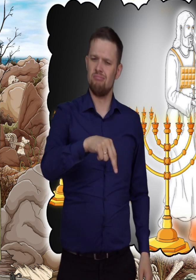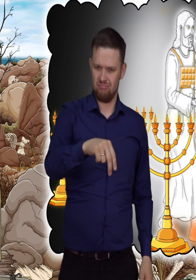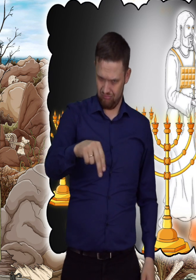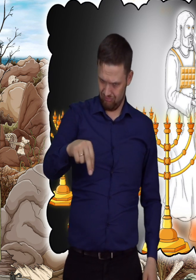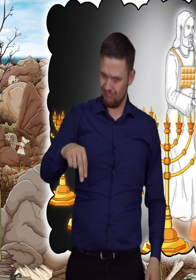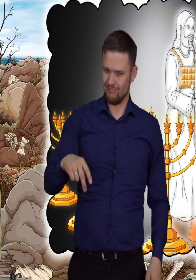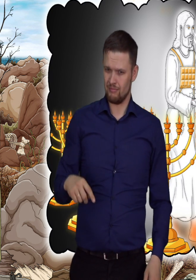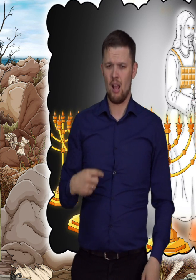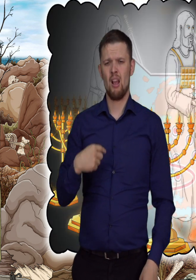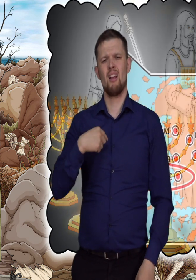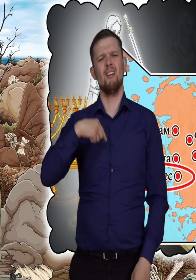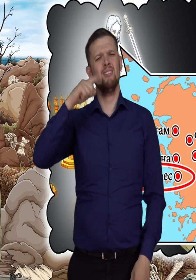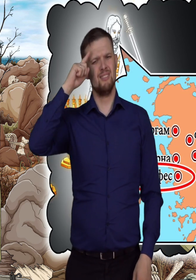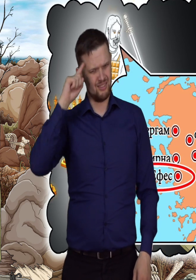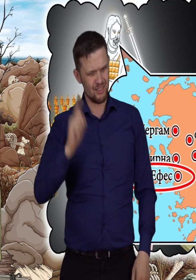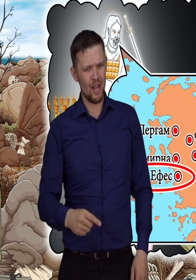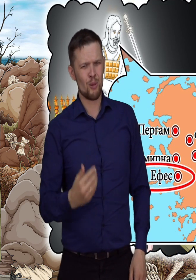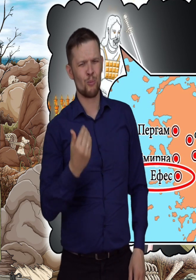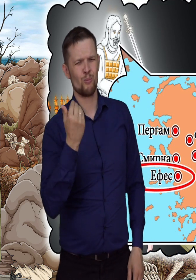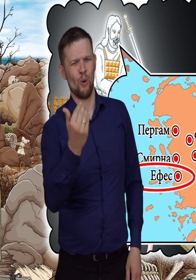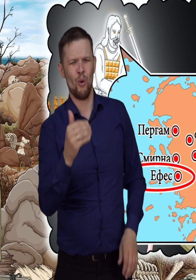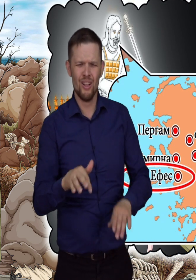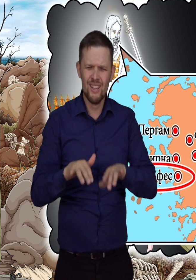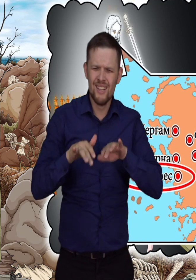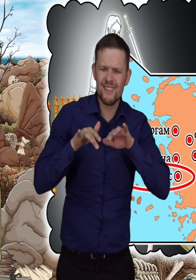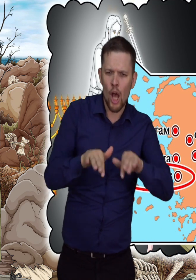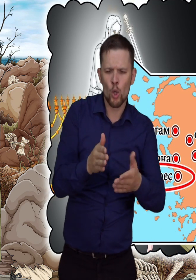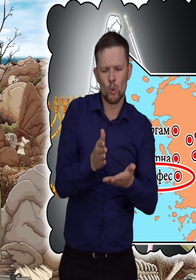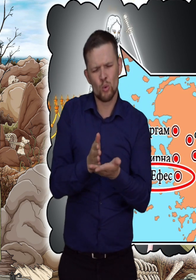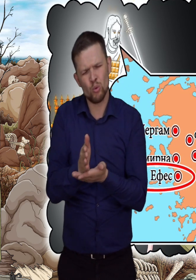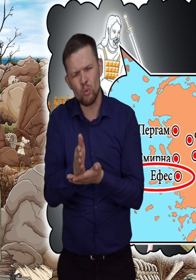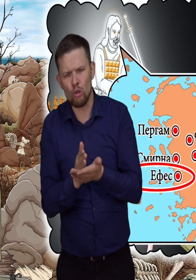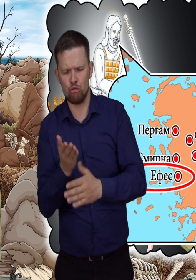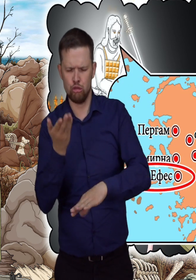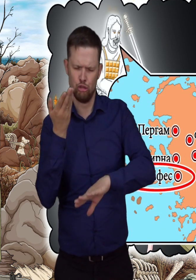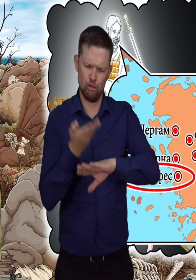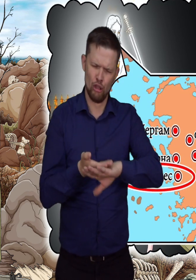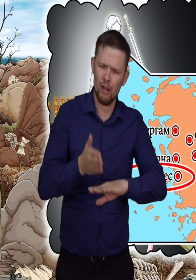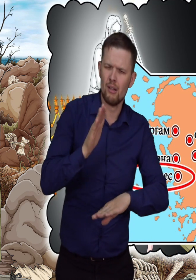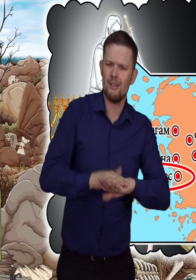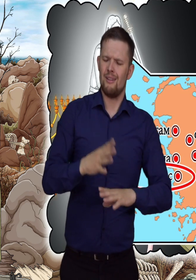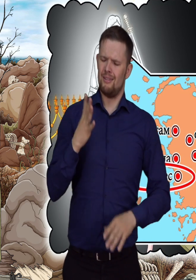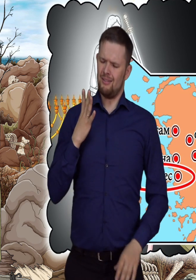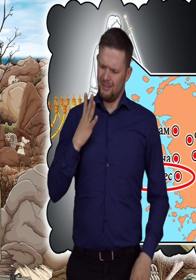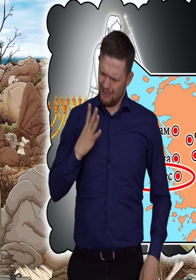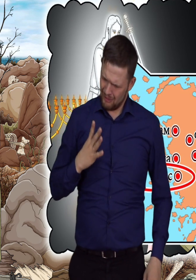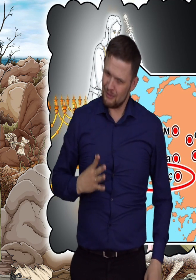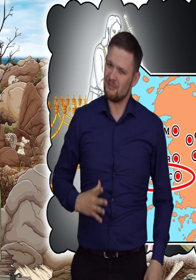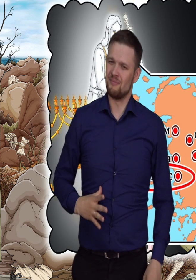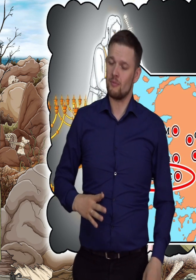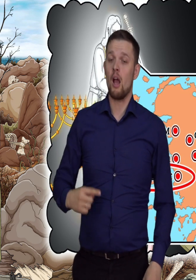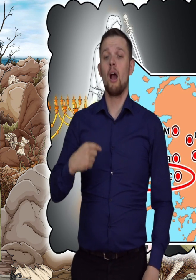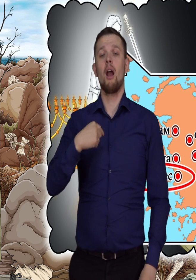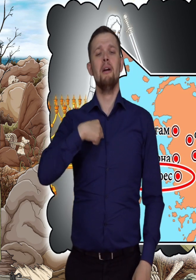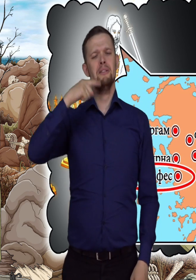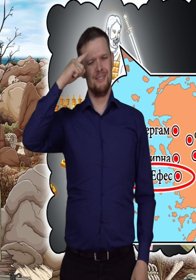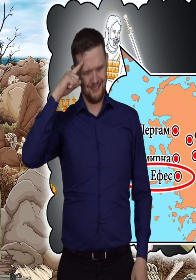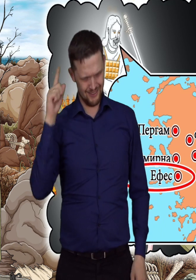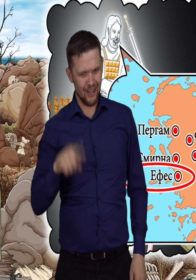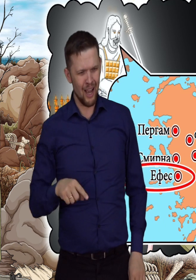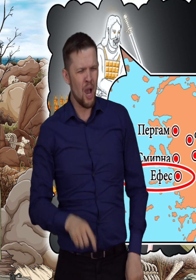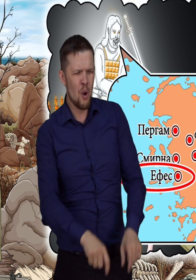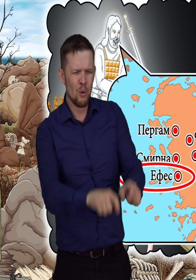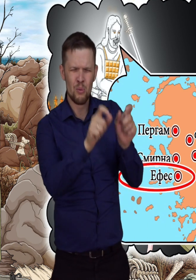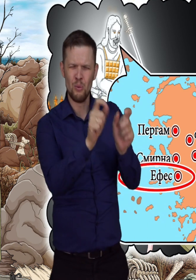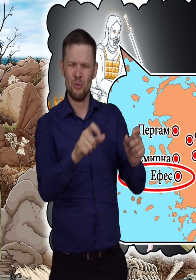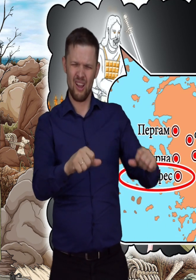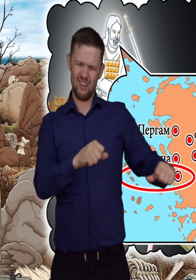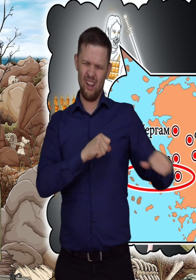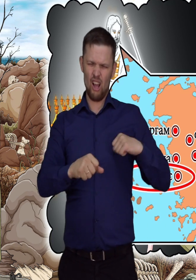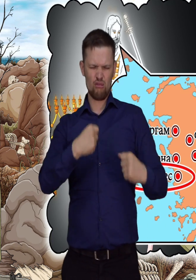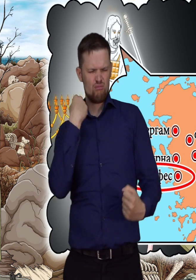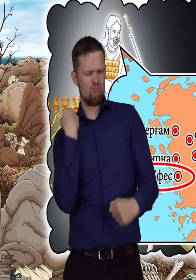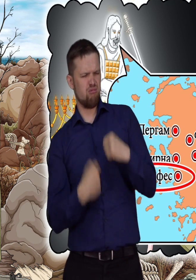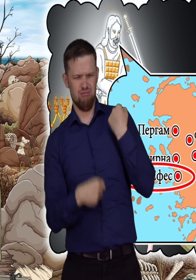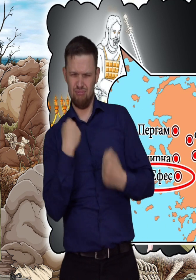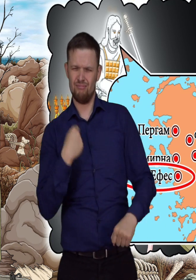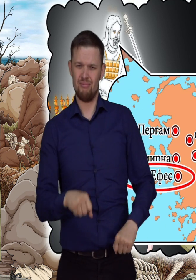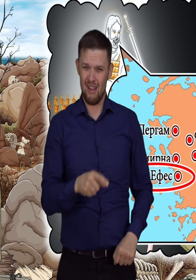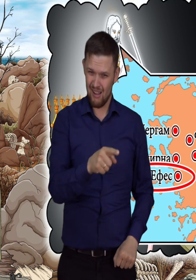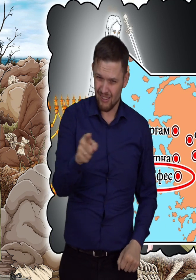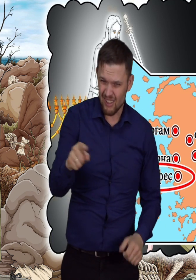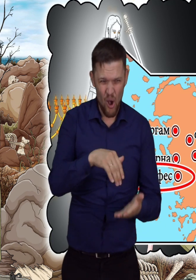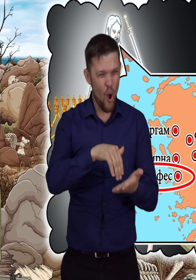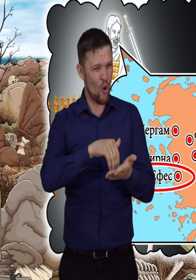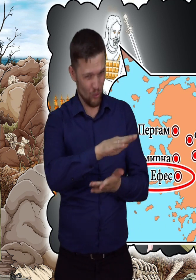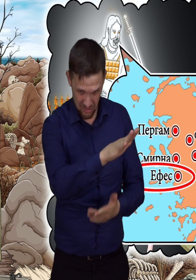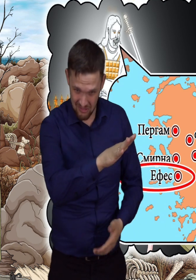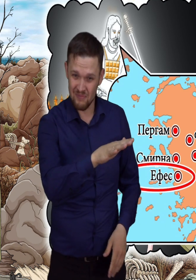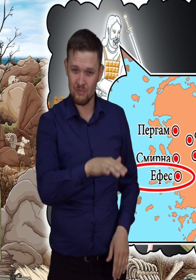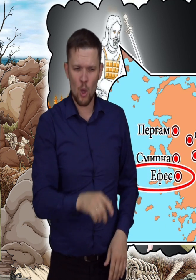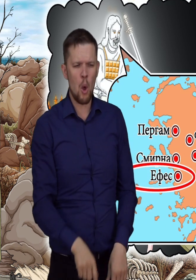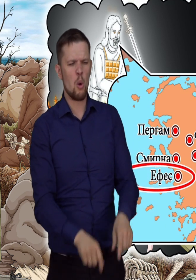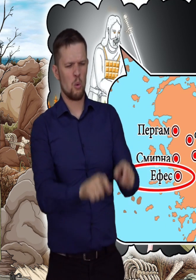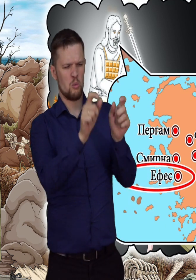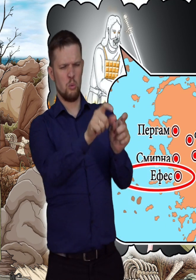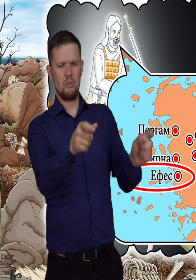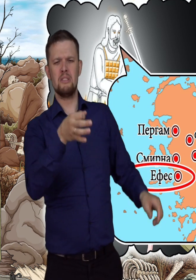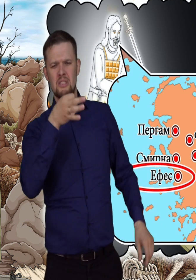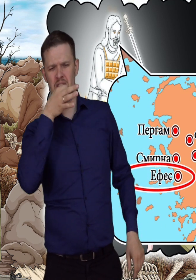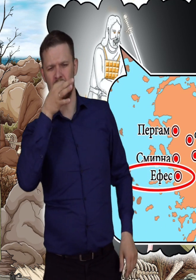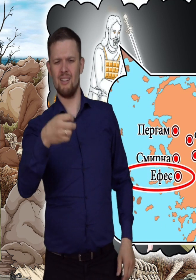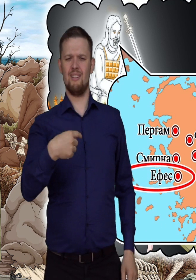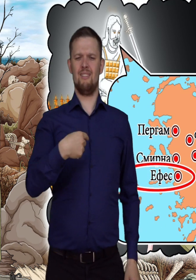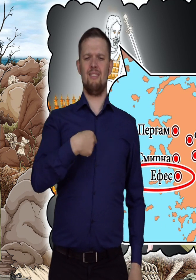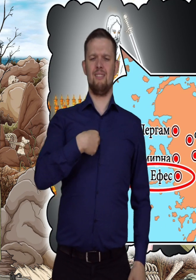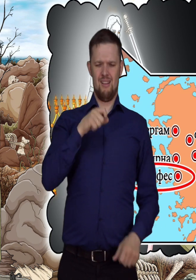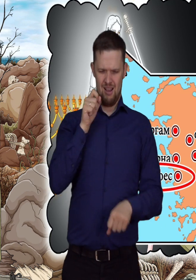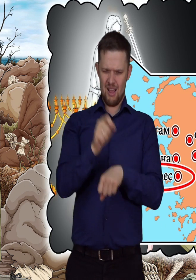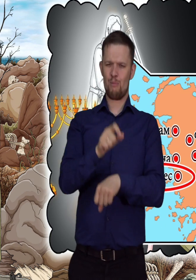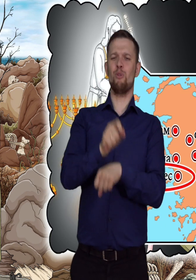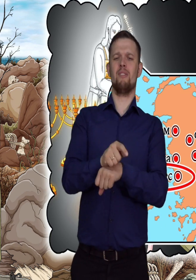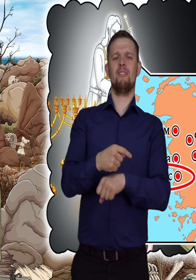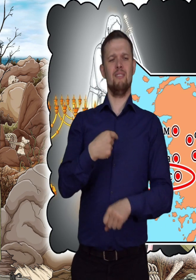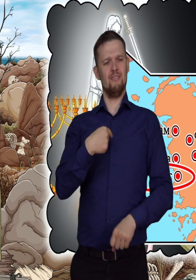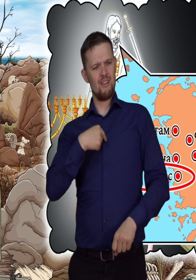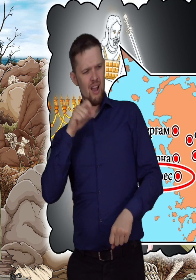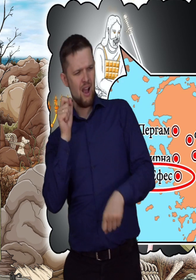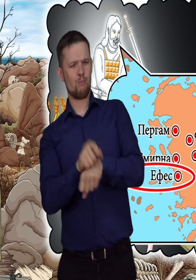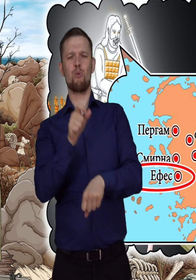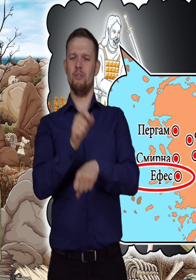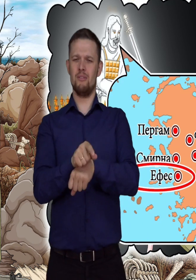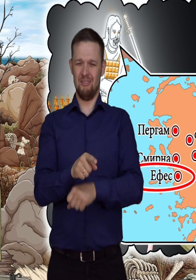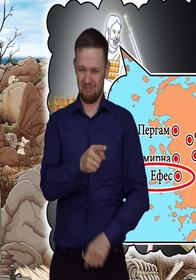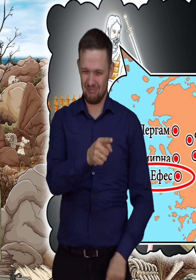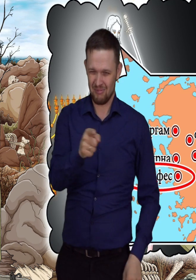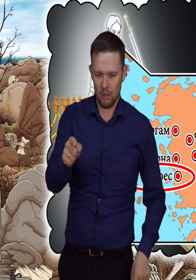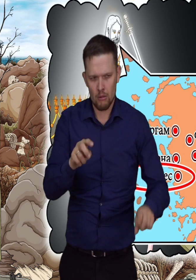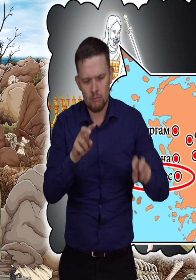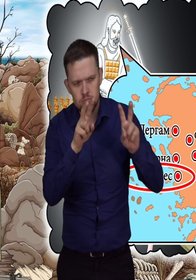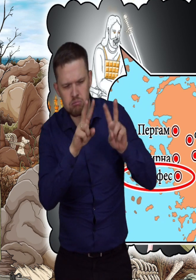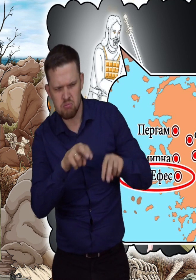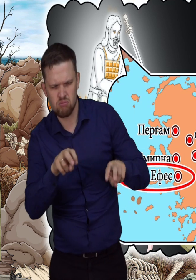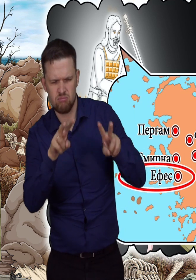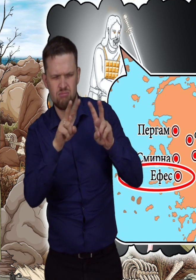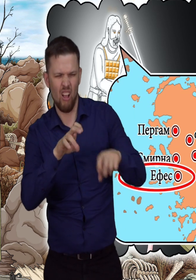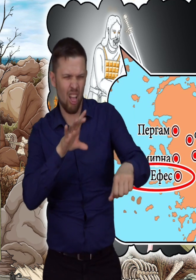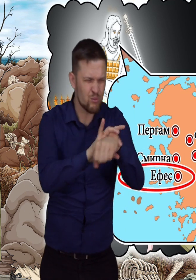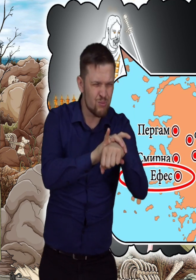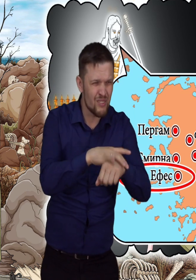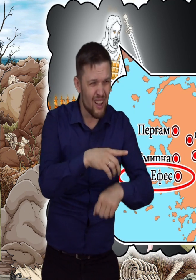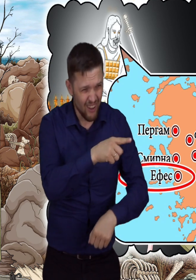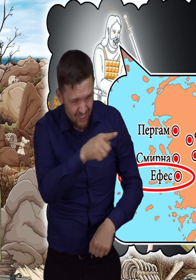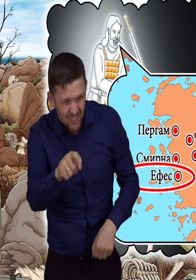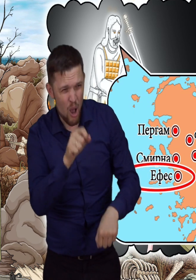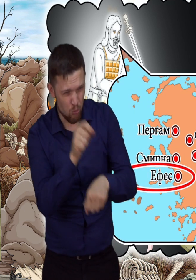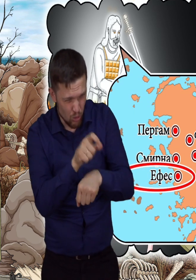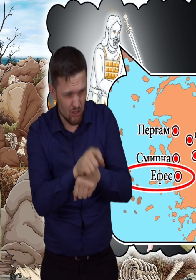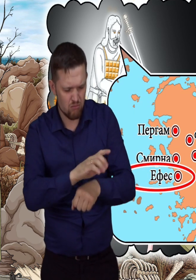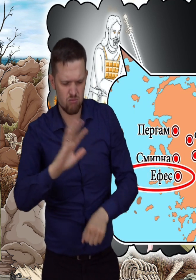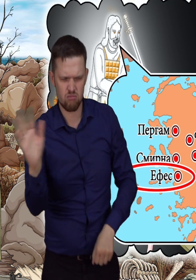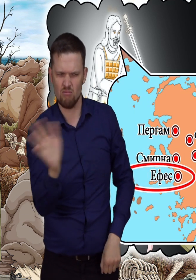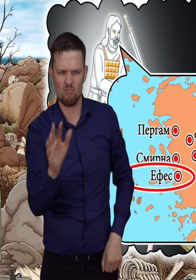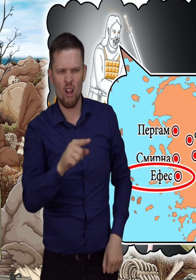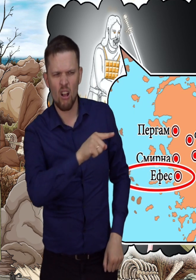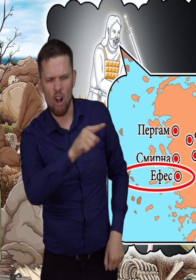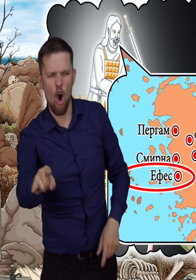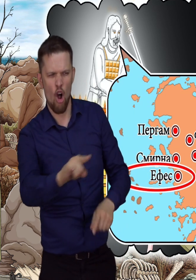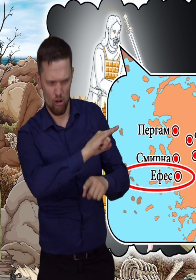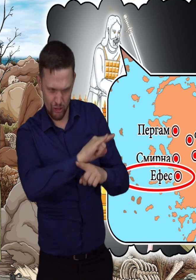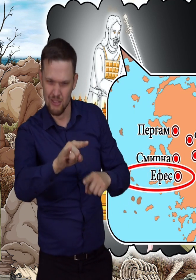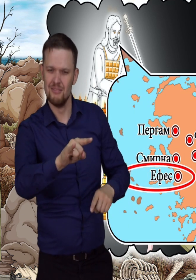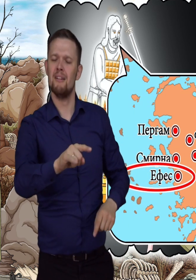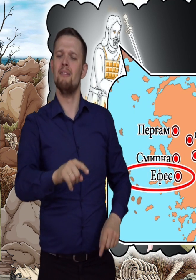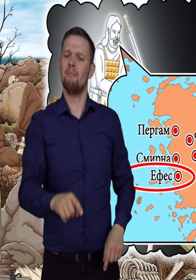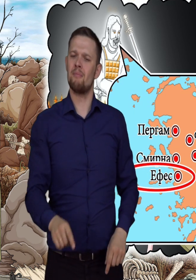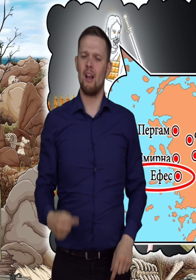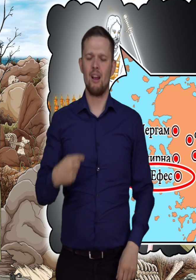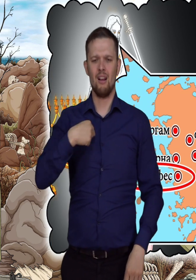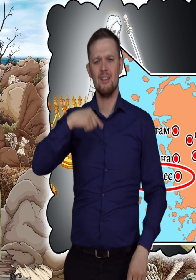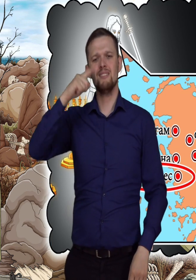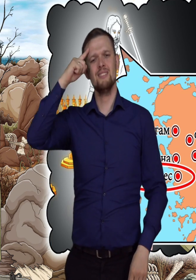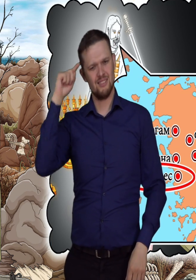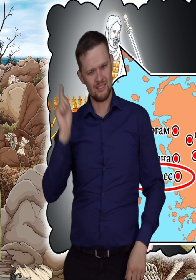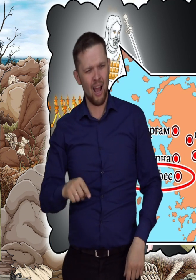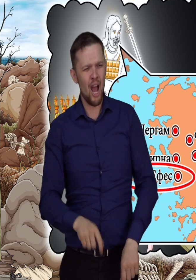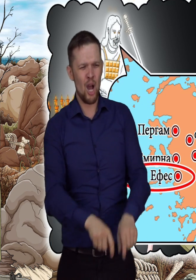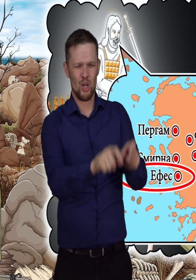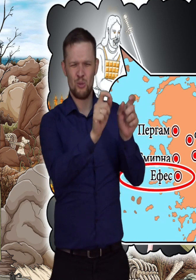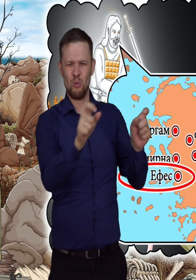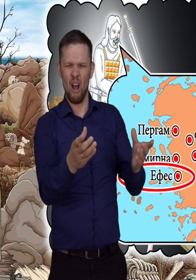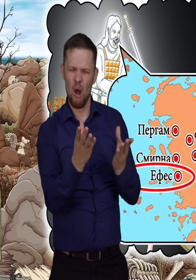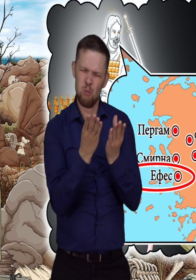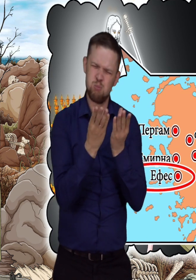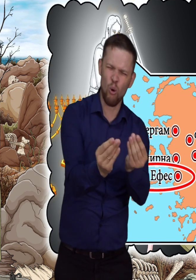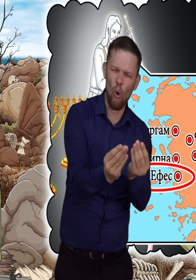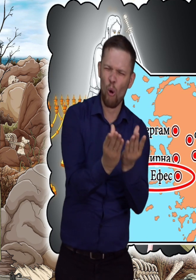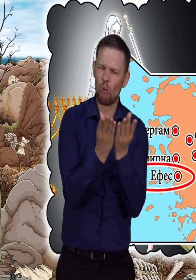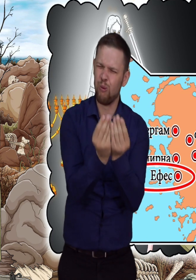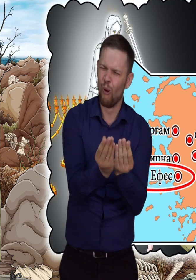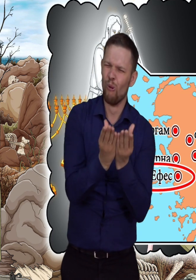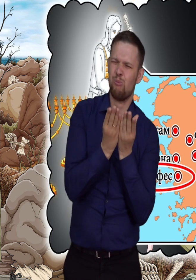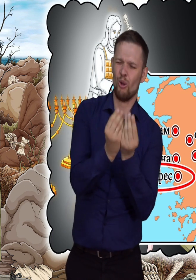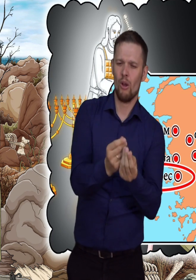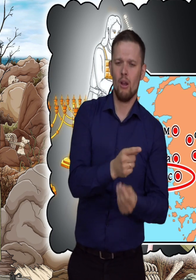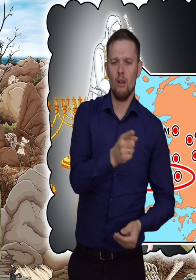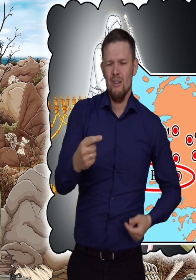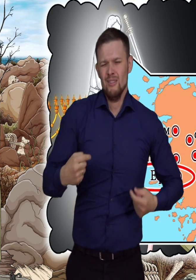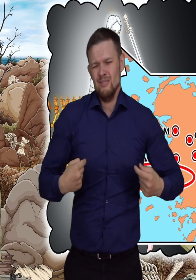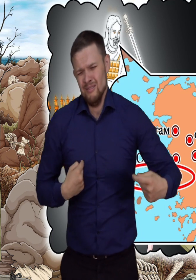I know that you cannot tolerate those who are evil, and you have tested and exposed as liars those who falsely claim to be apostles.